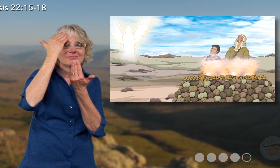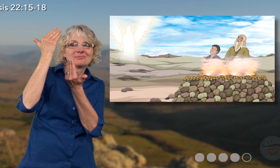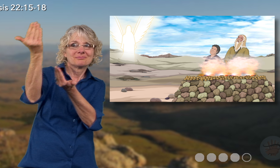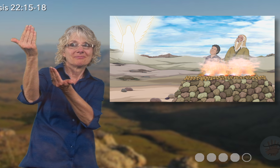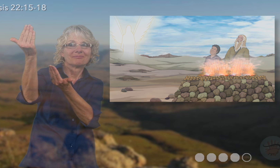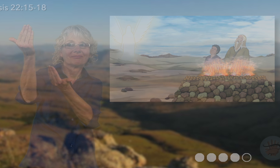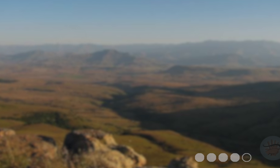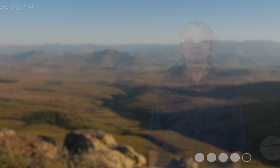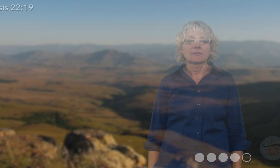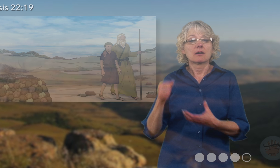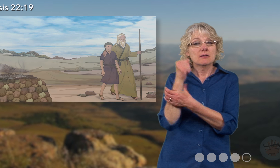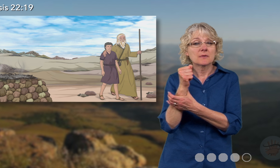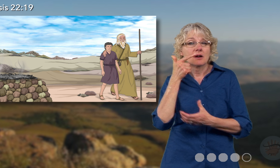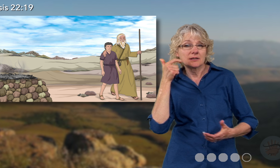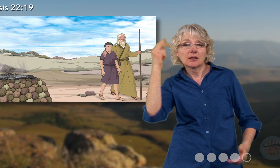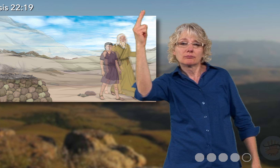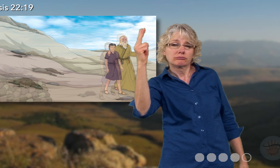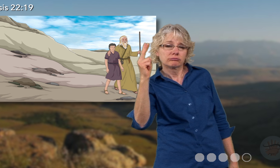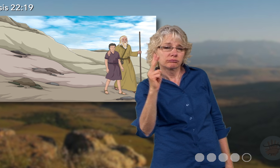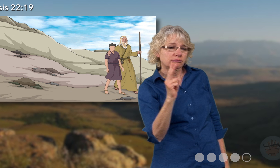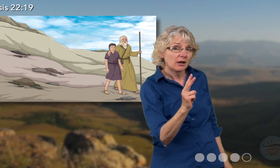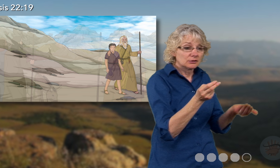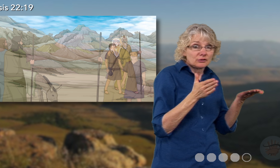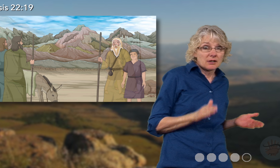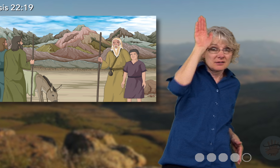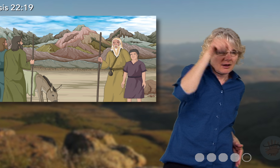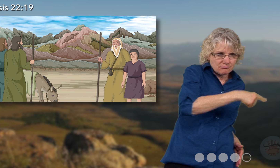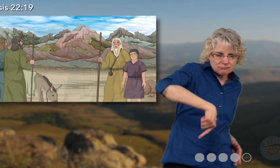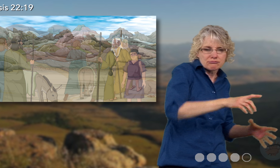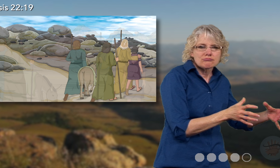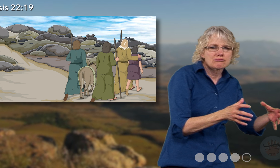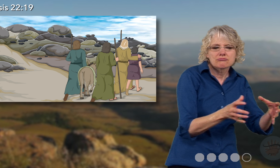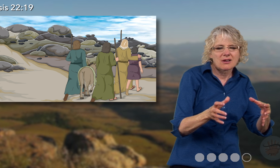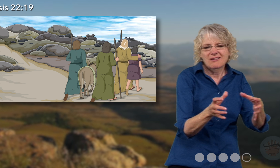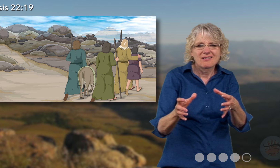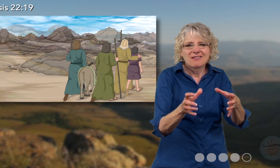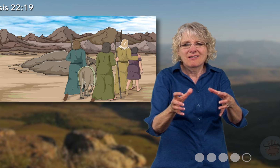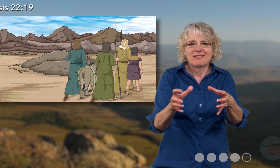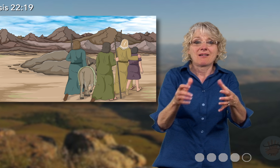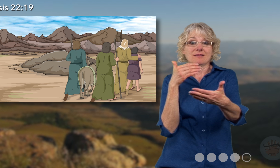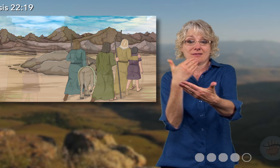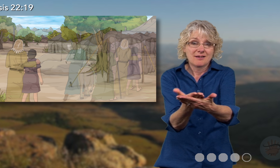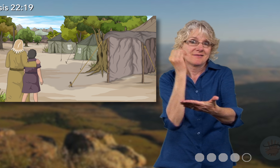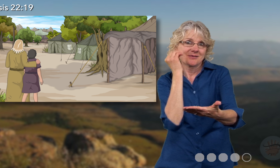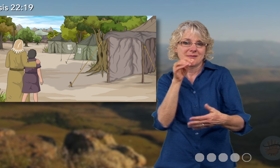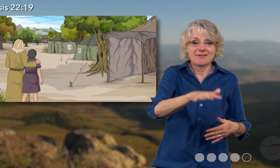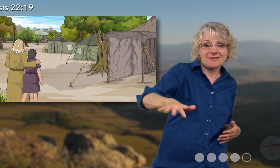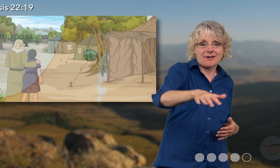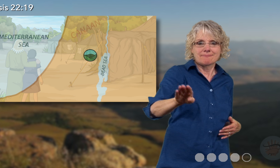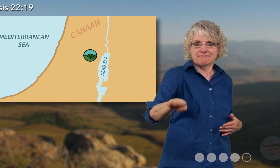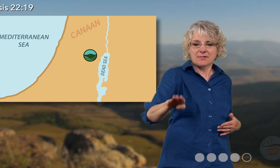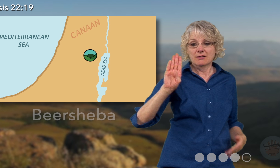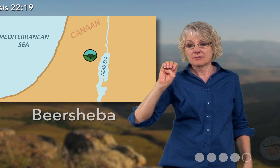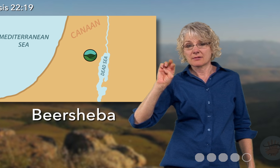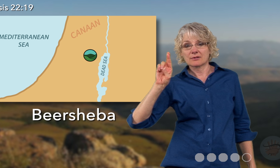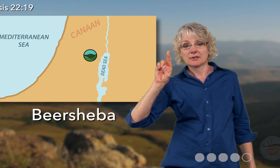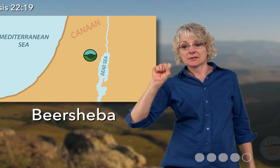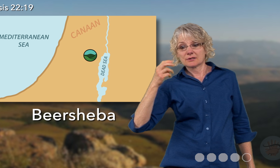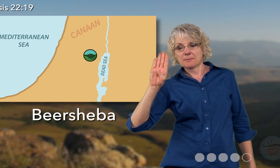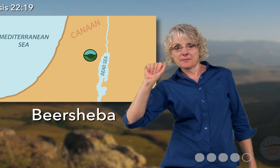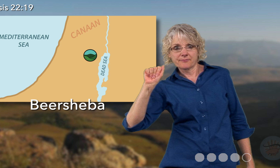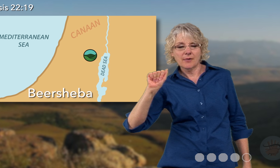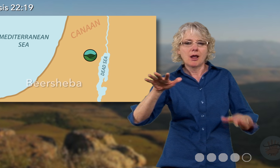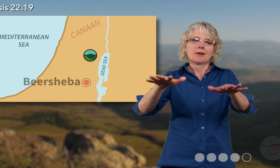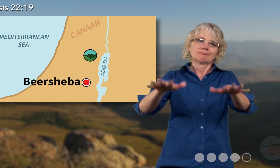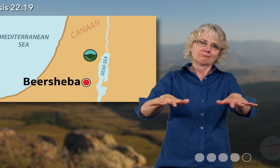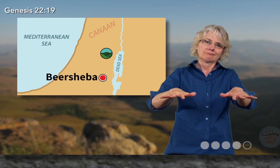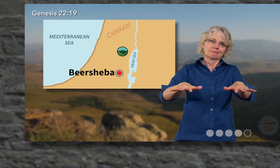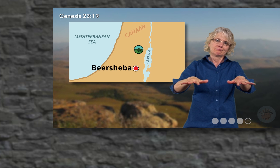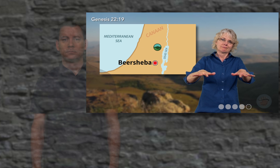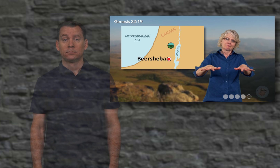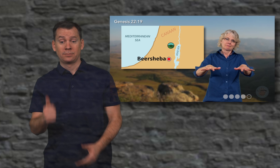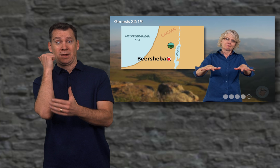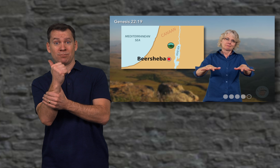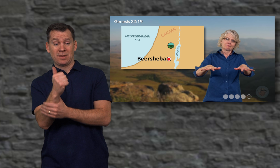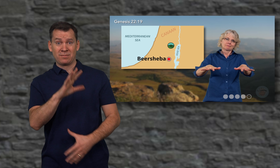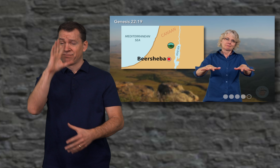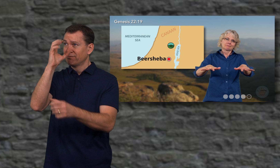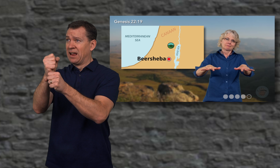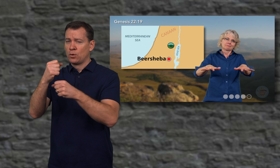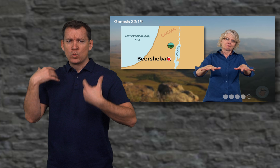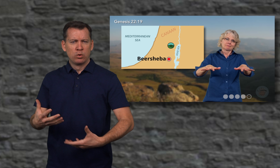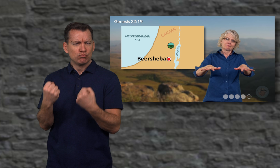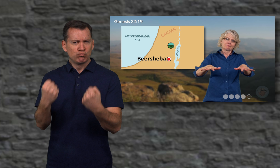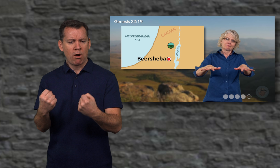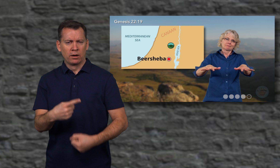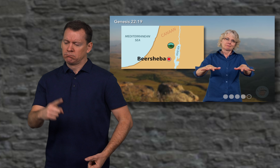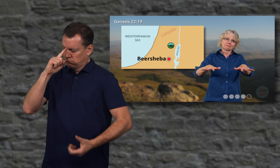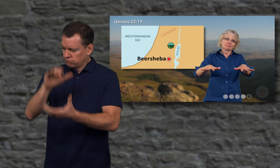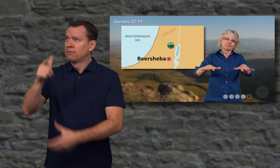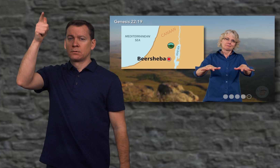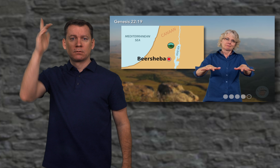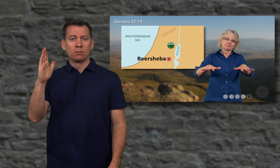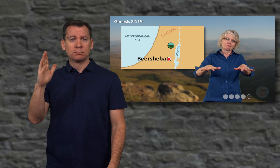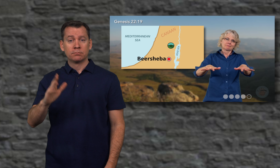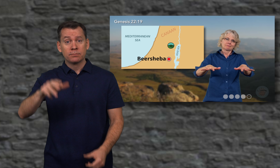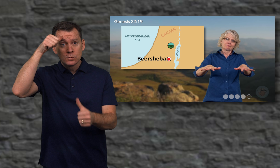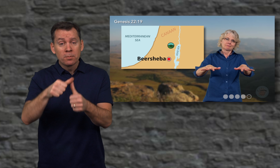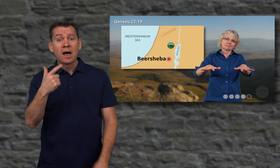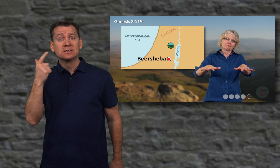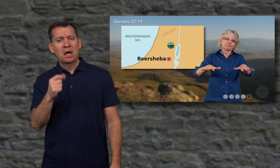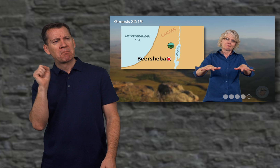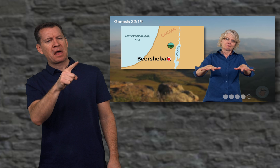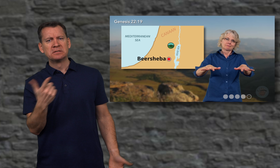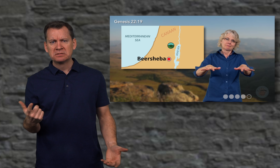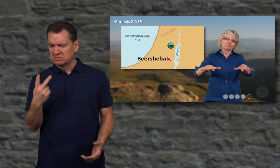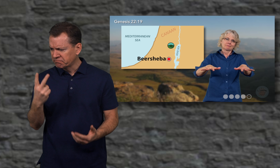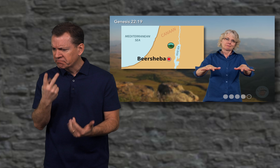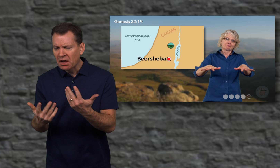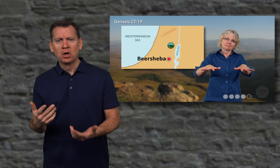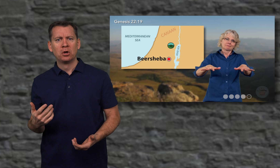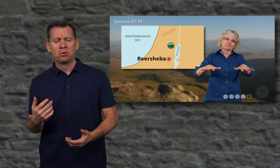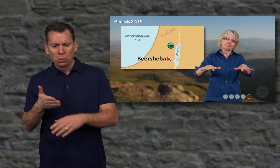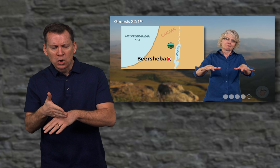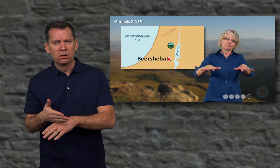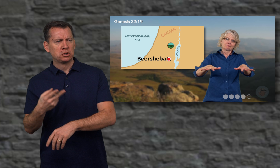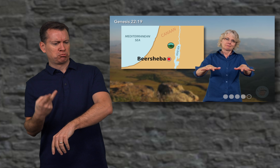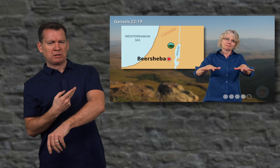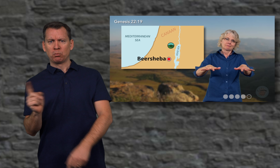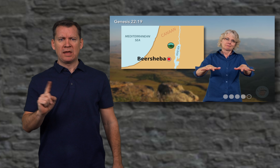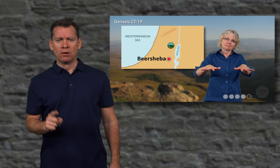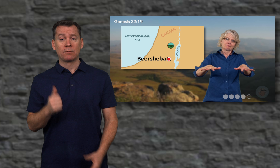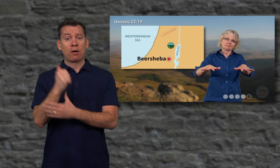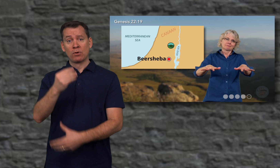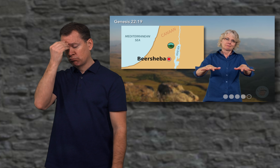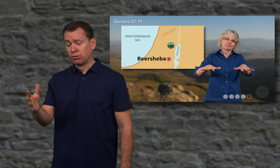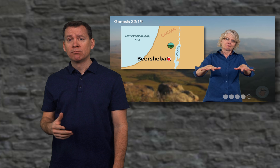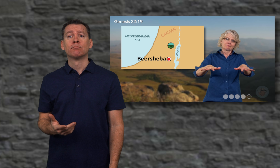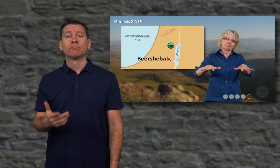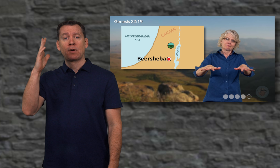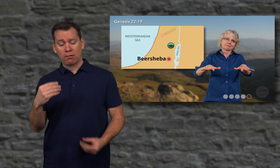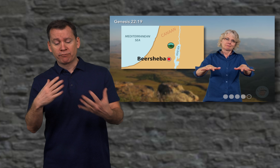Abraham went back to his servants, and they got up and set out together for Beersheba.